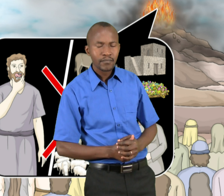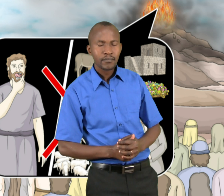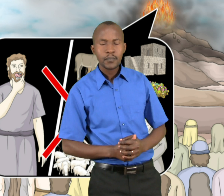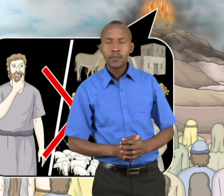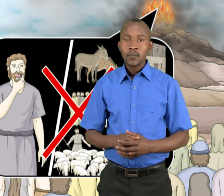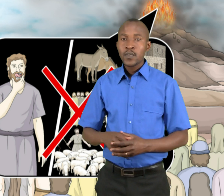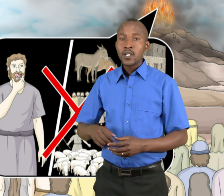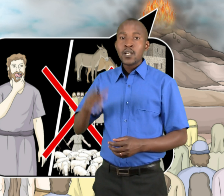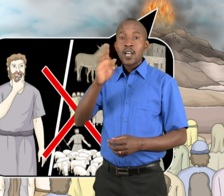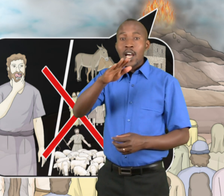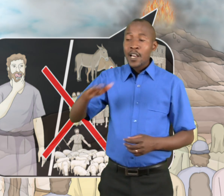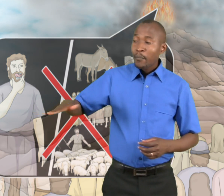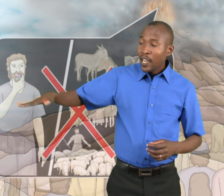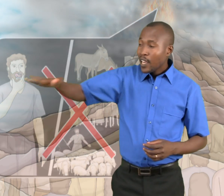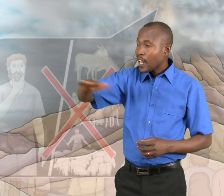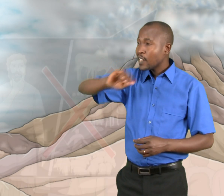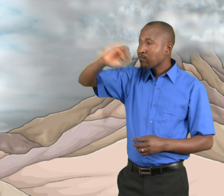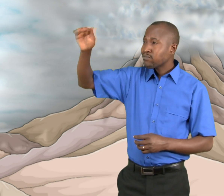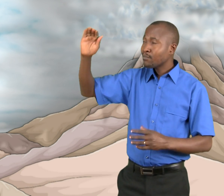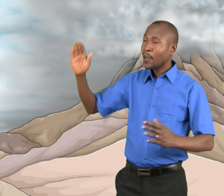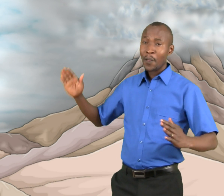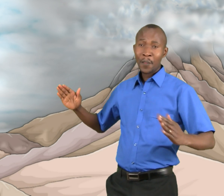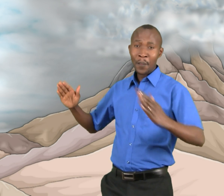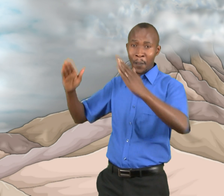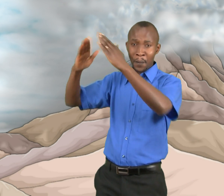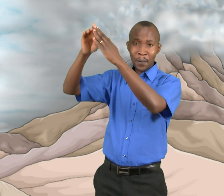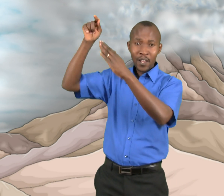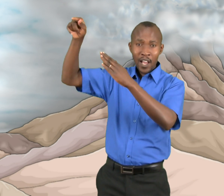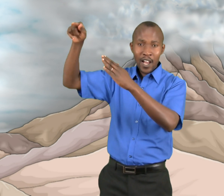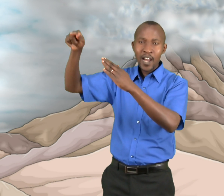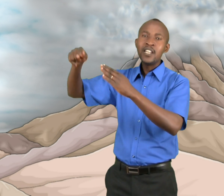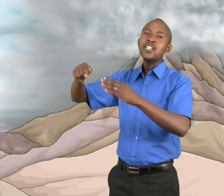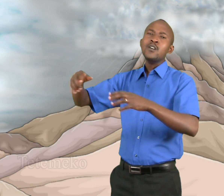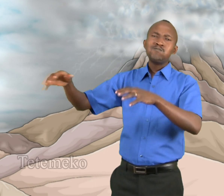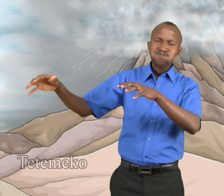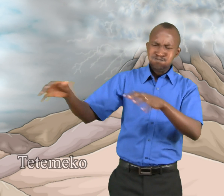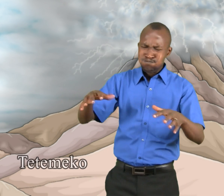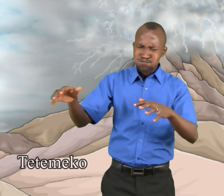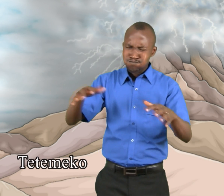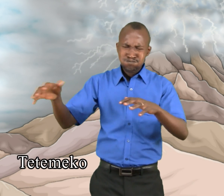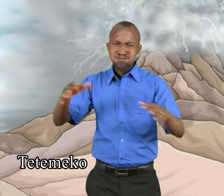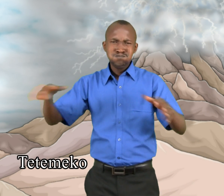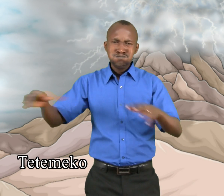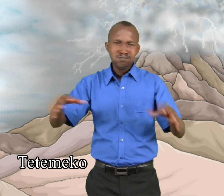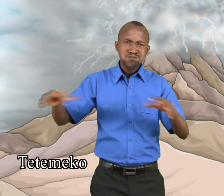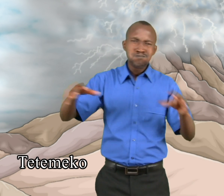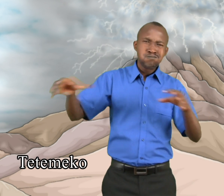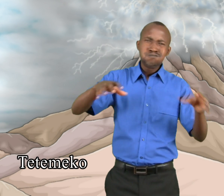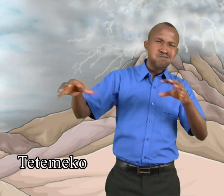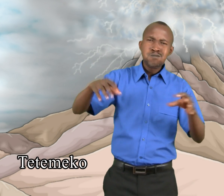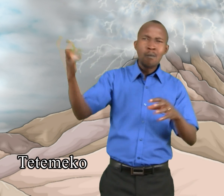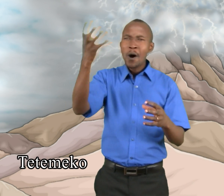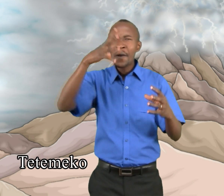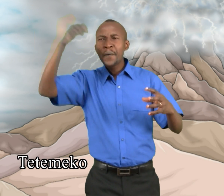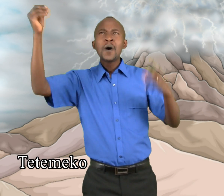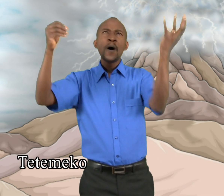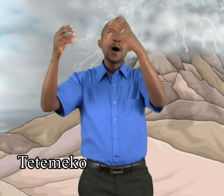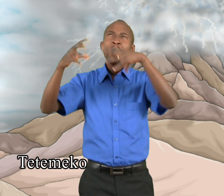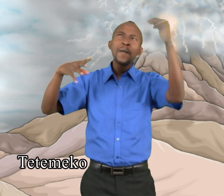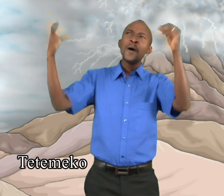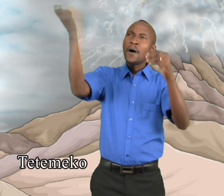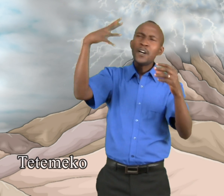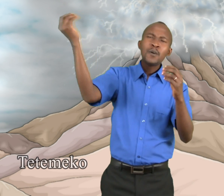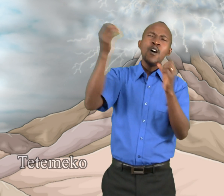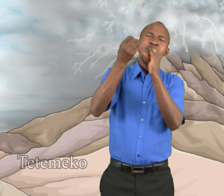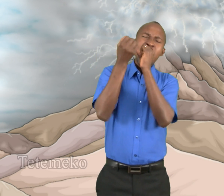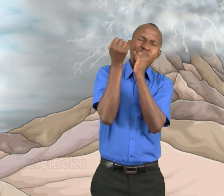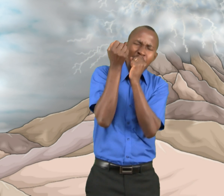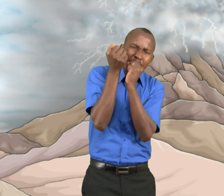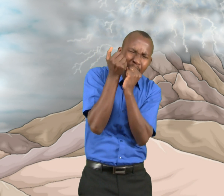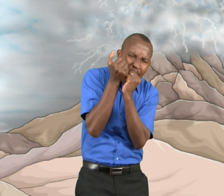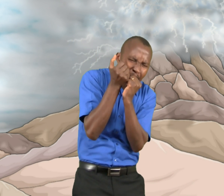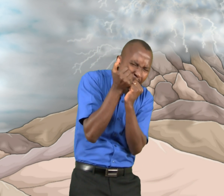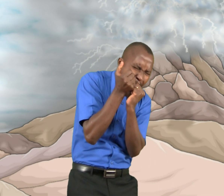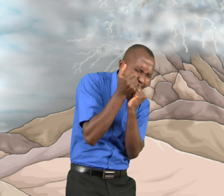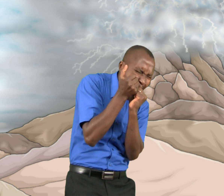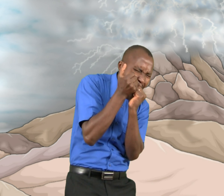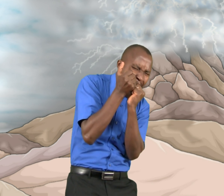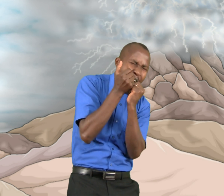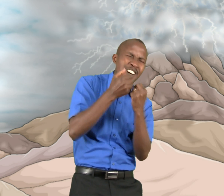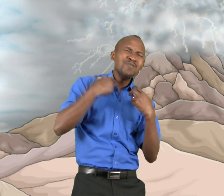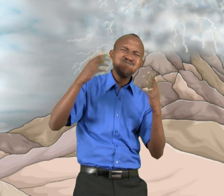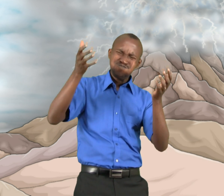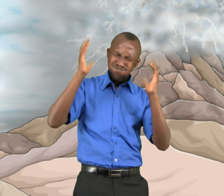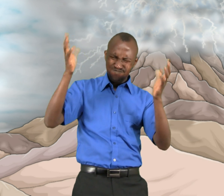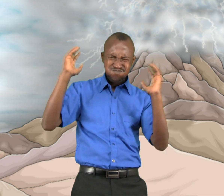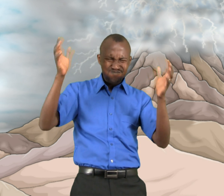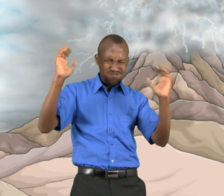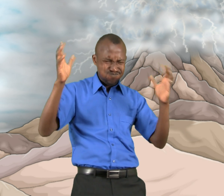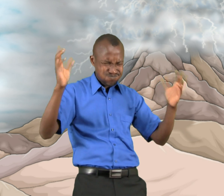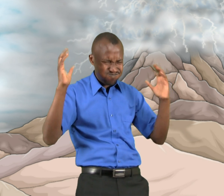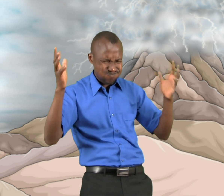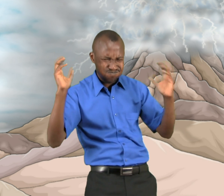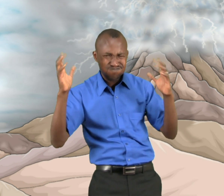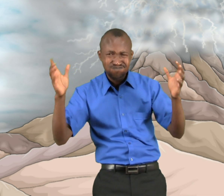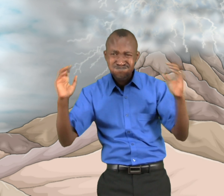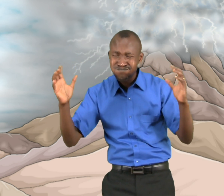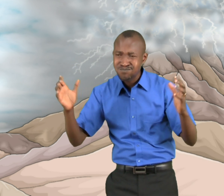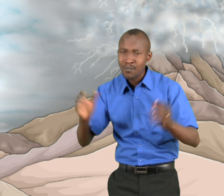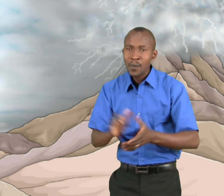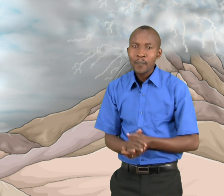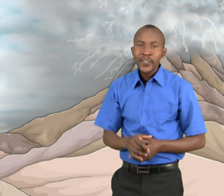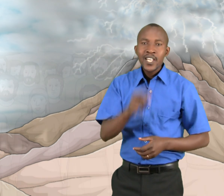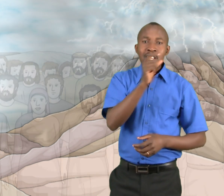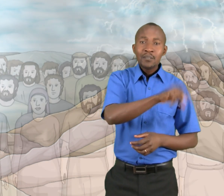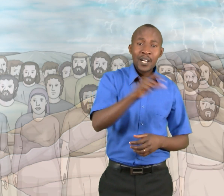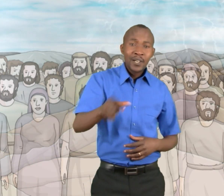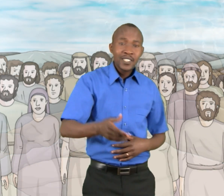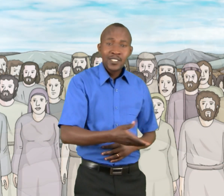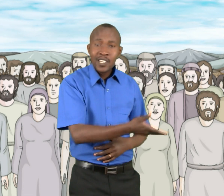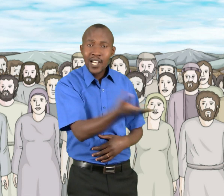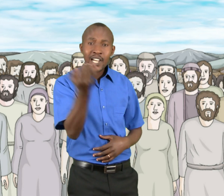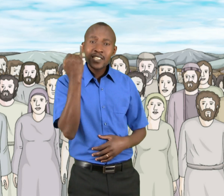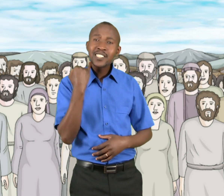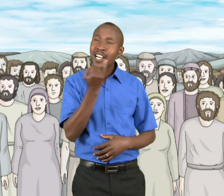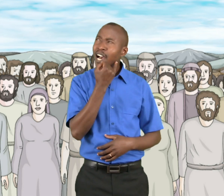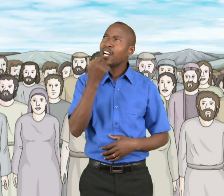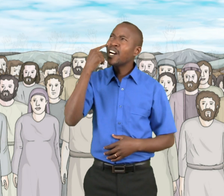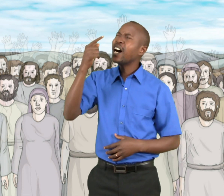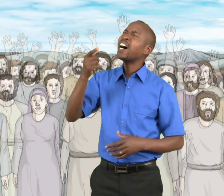When all the people witnessed the thunder and lightning, the sounding of the ram’s horn, and the mountain enveloped in smoke, they trembled and stood at a distance.